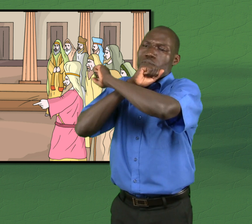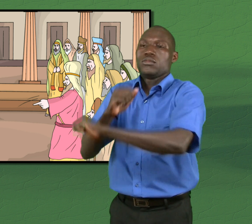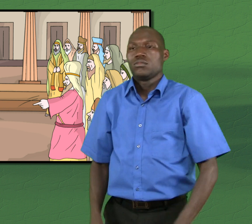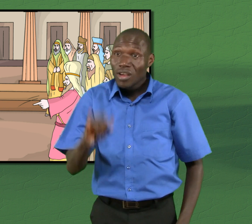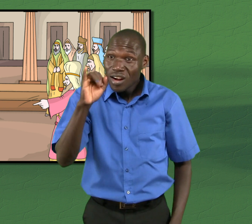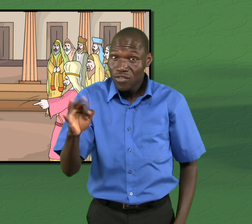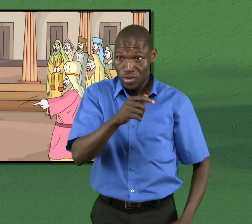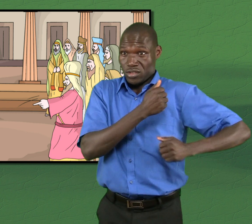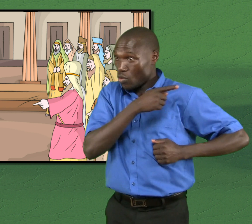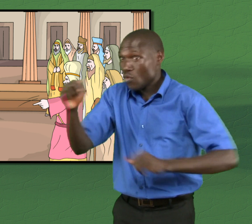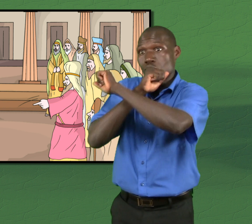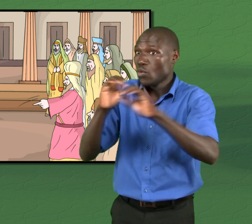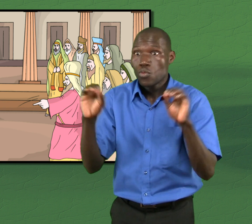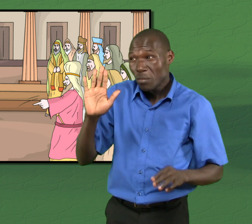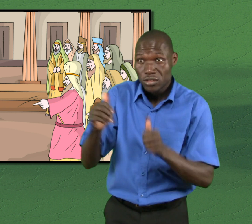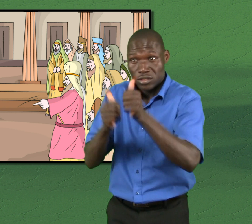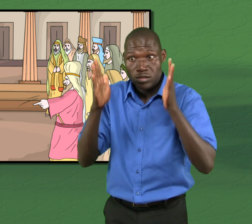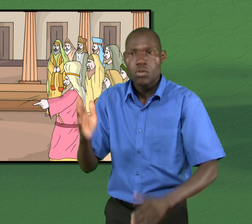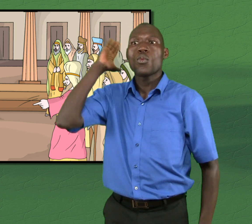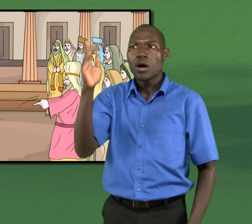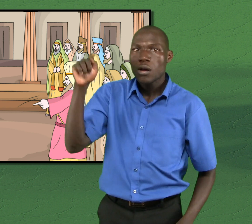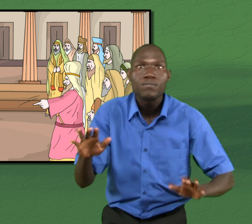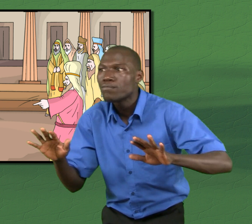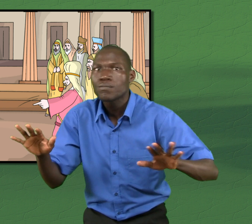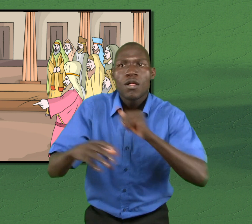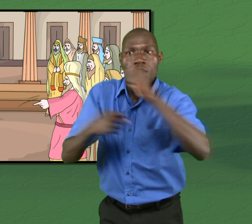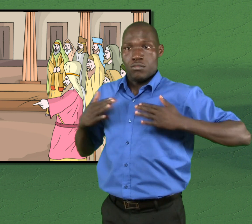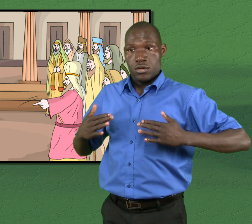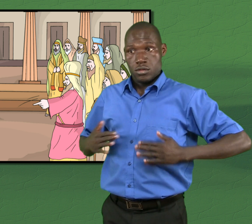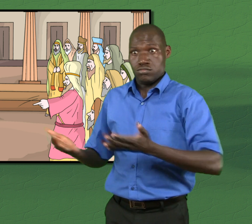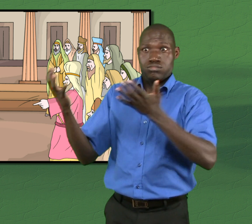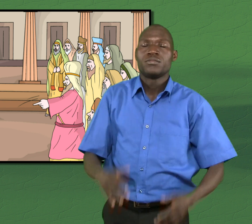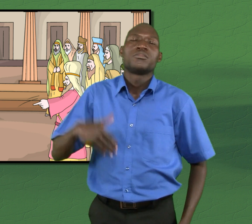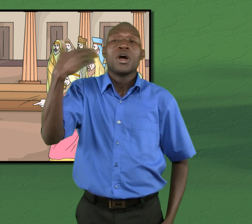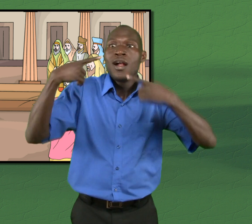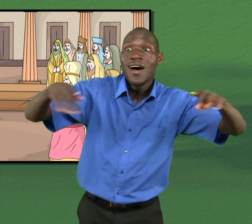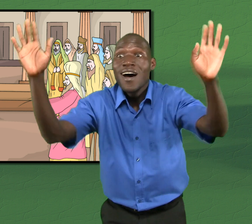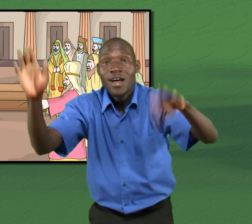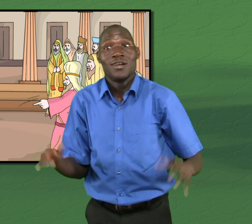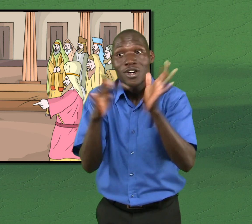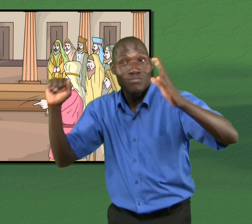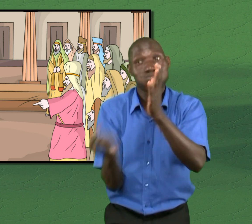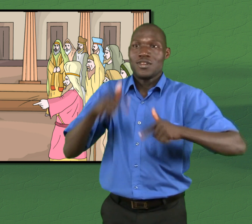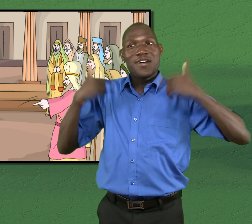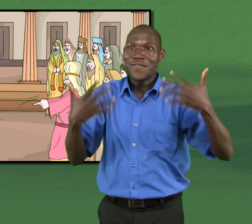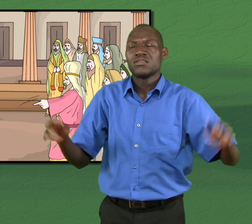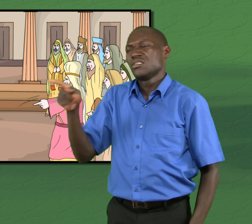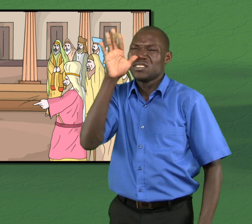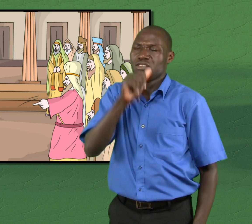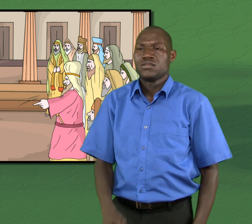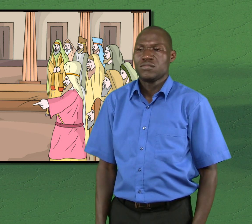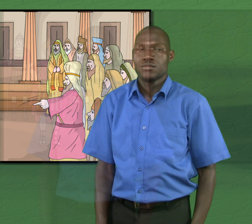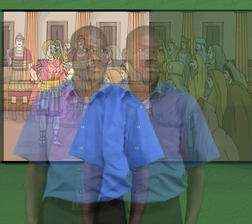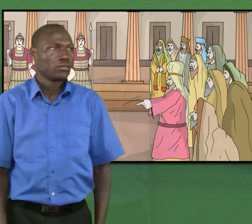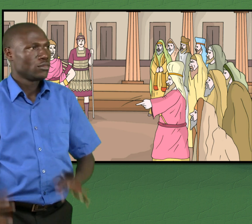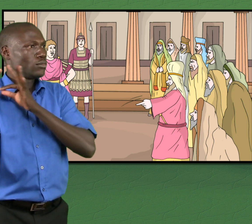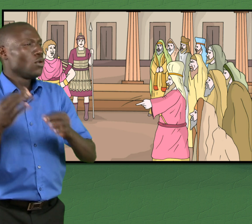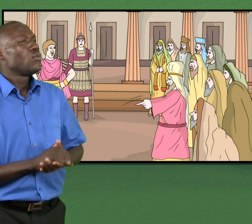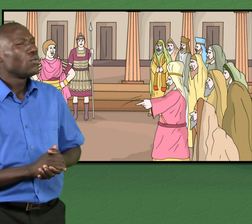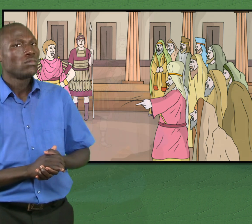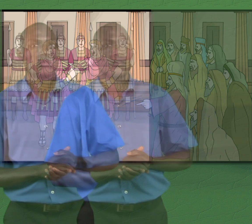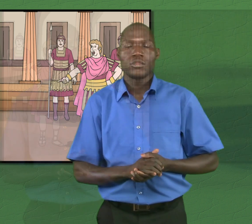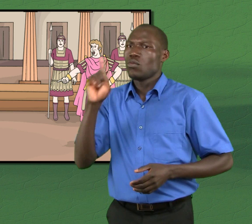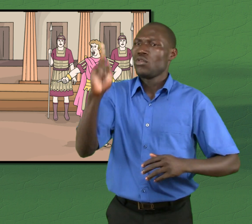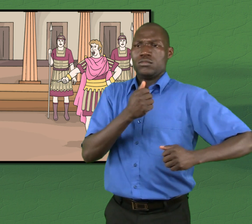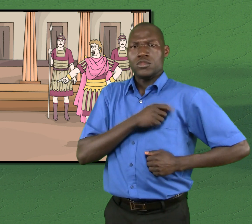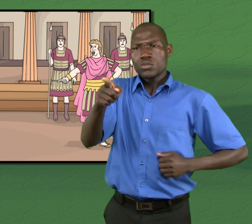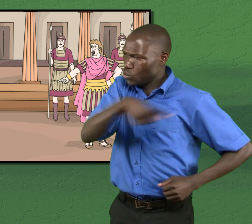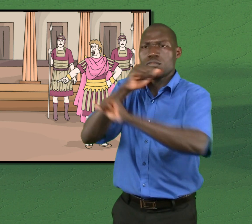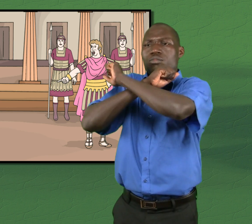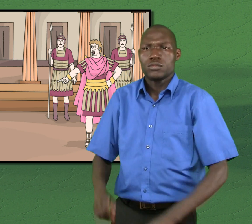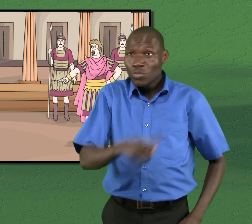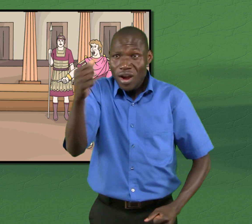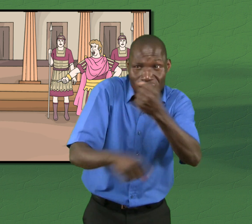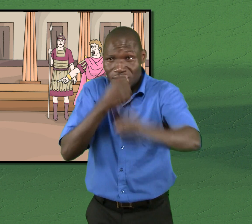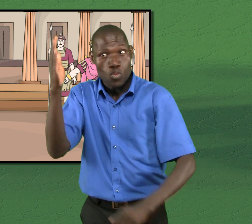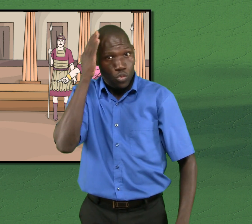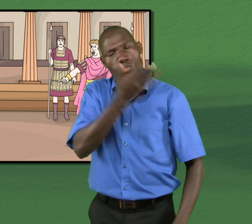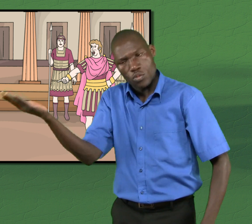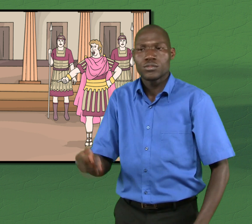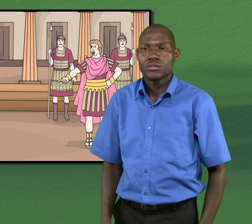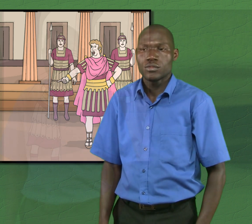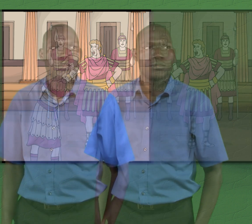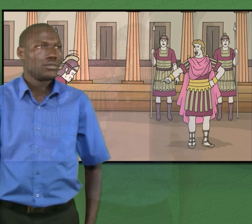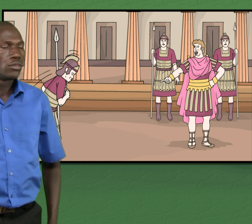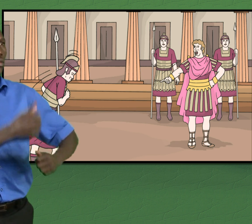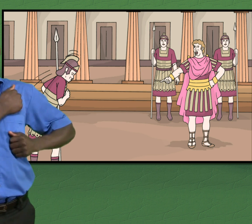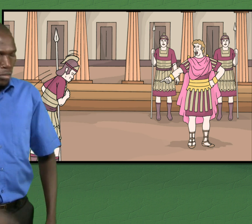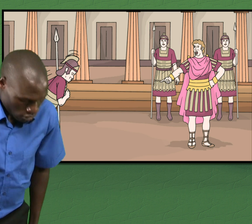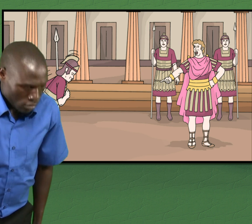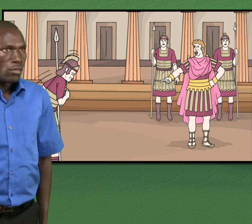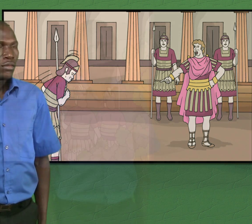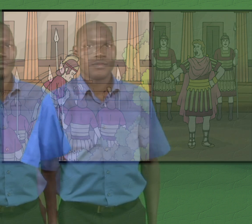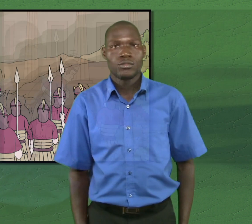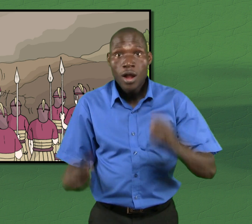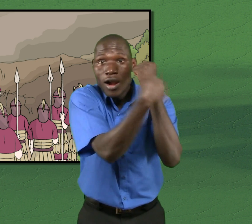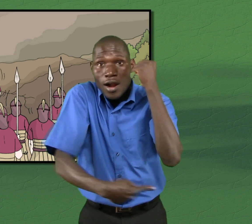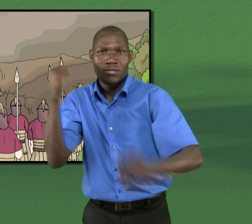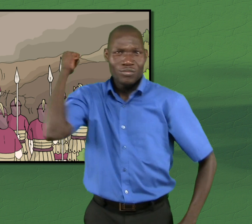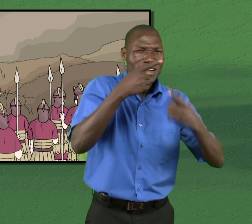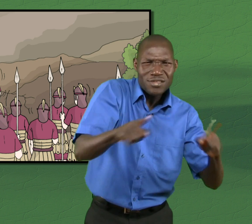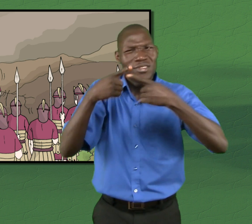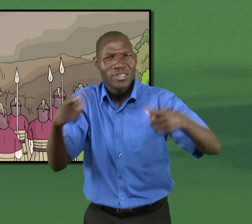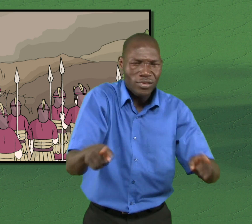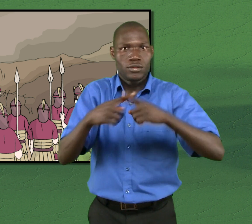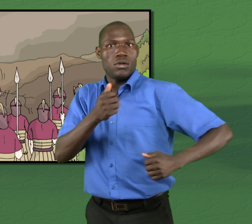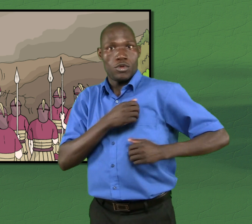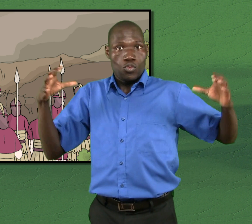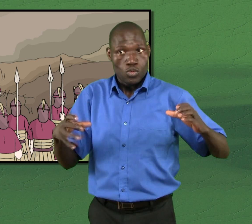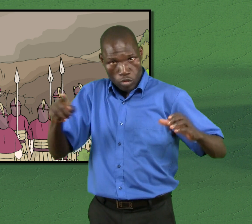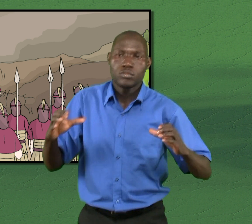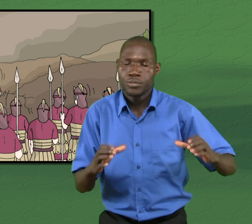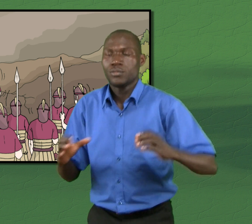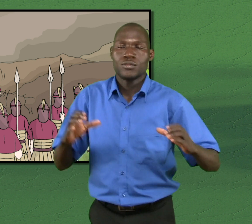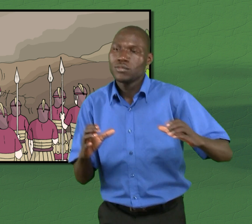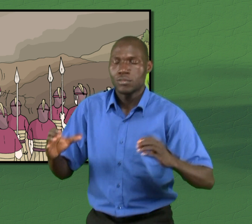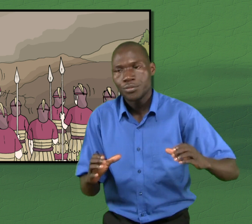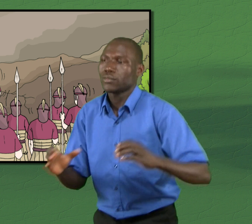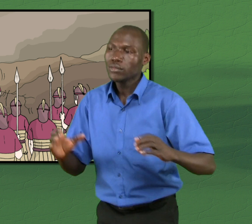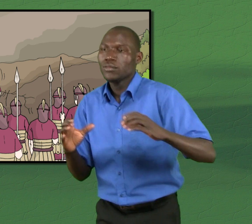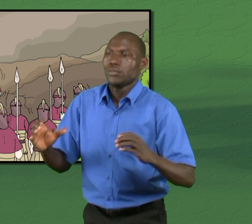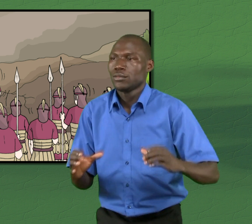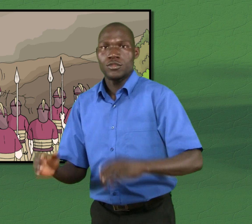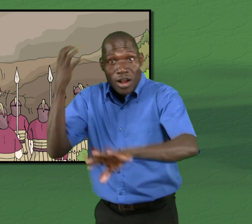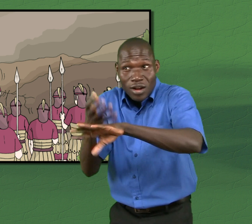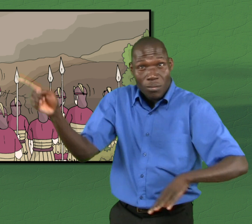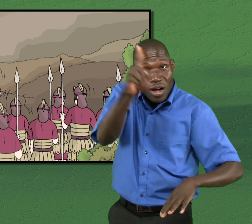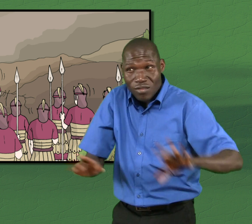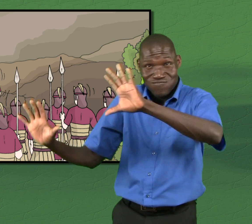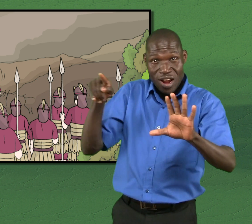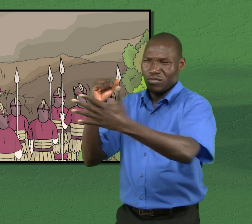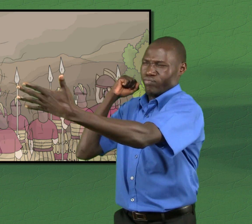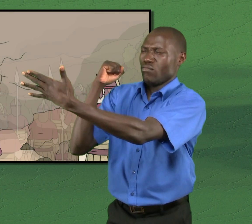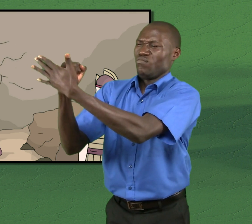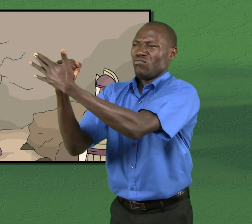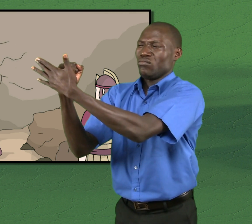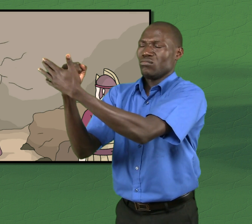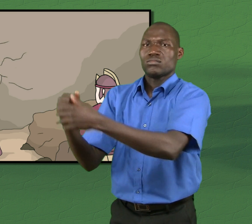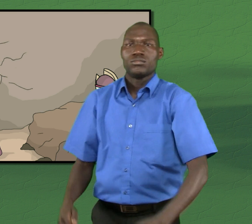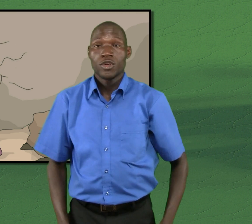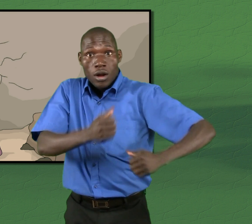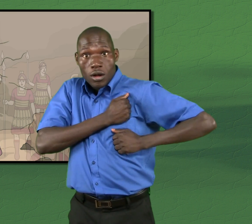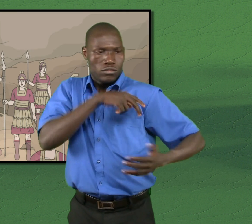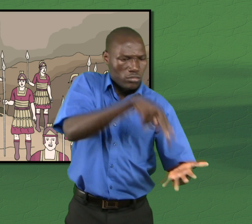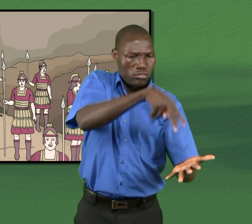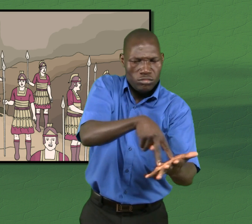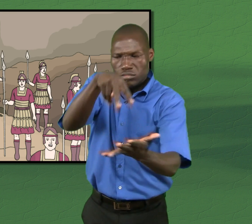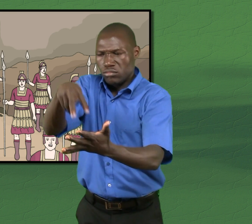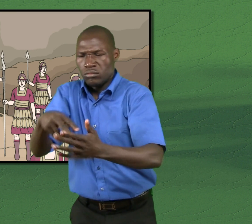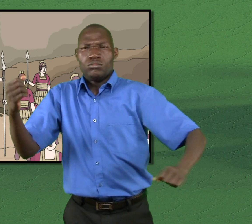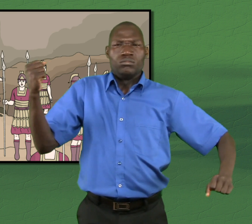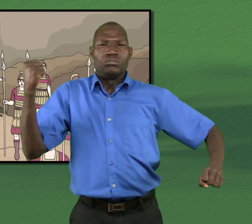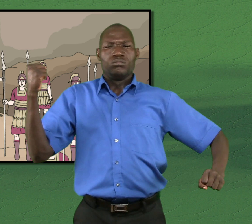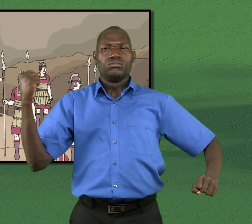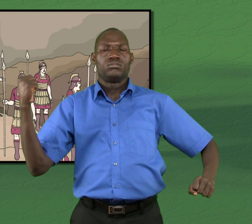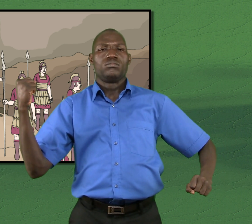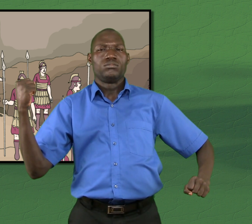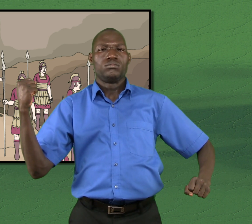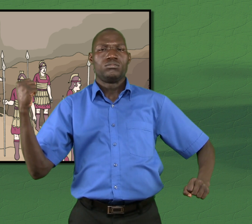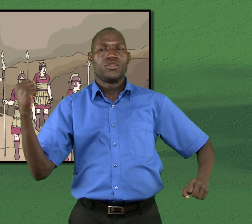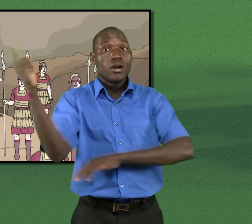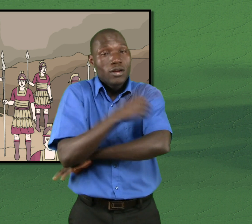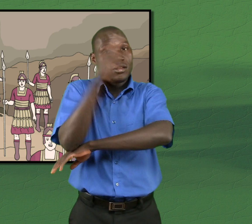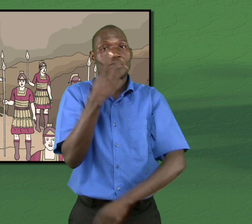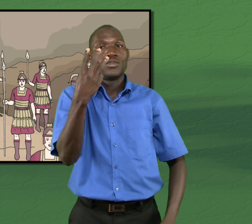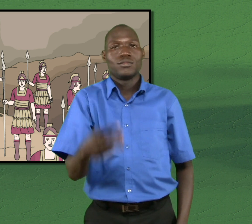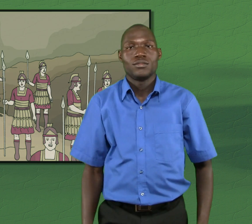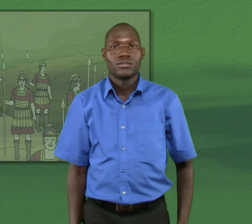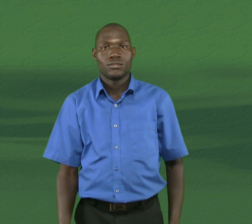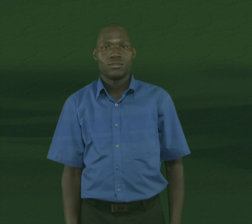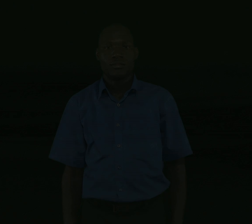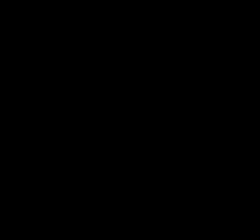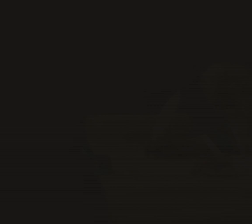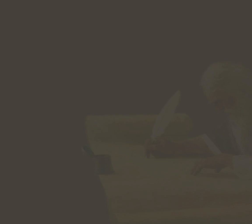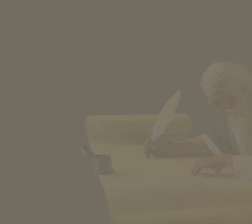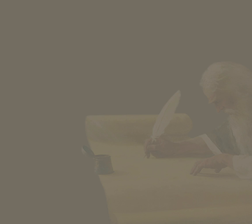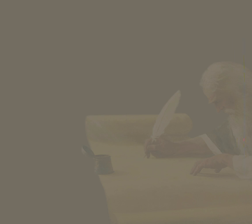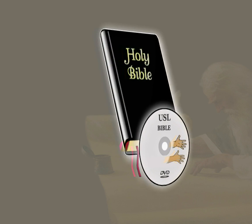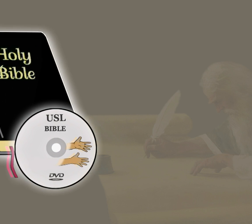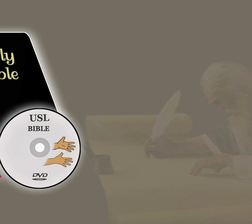And because it was the Jewish day of Preparation and the tomb was nearby, they placed Jesus there.